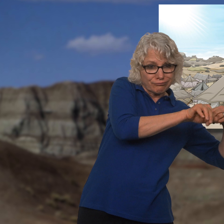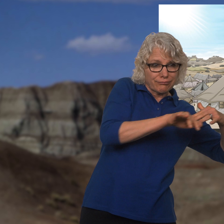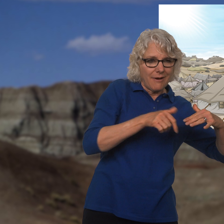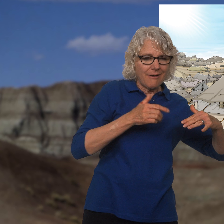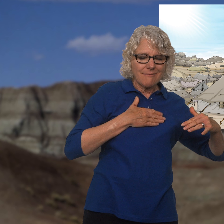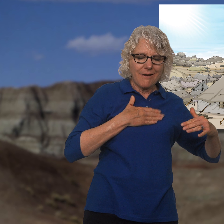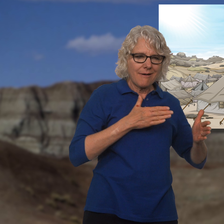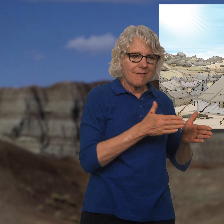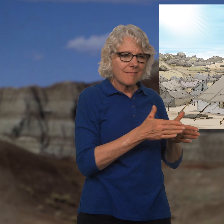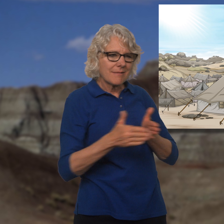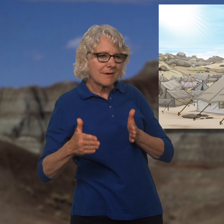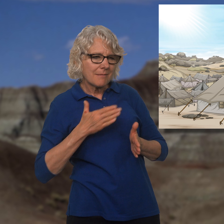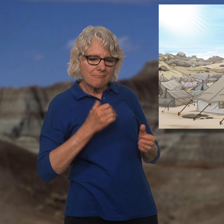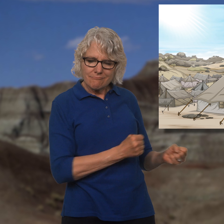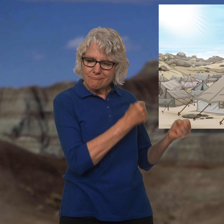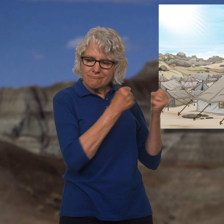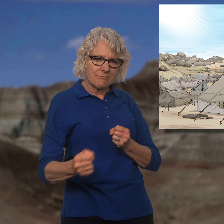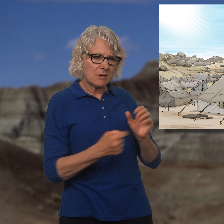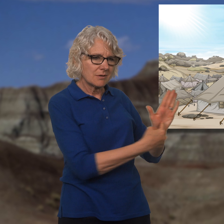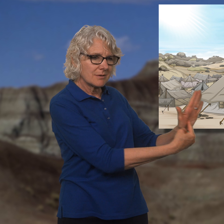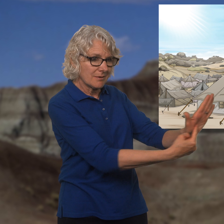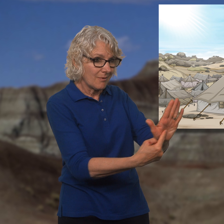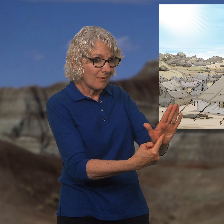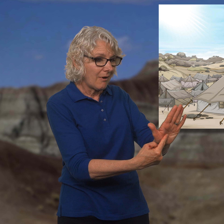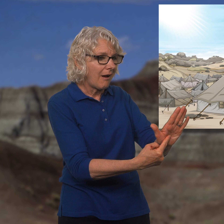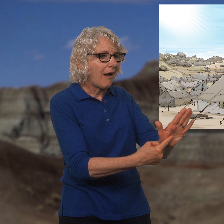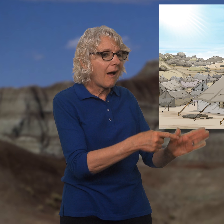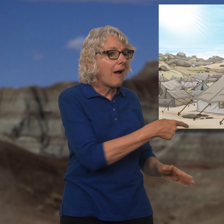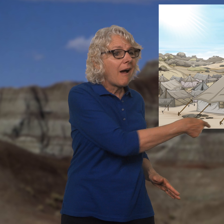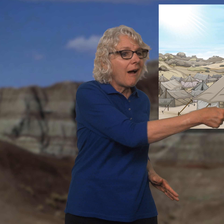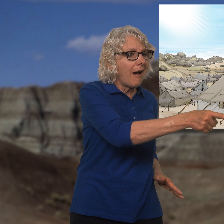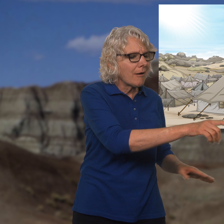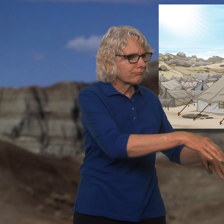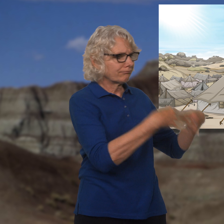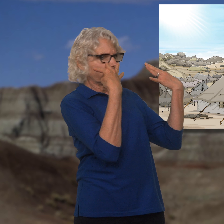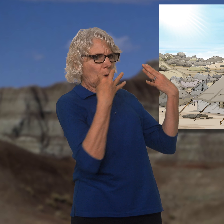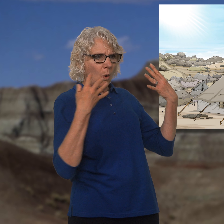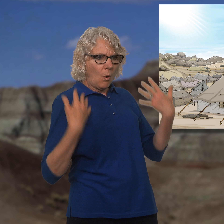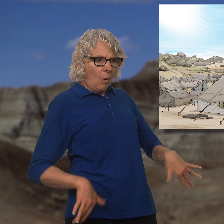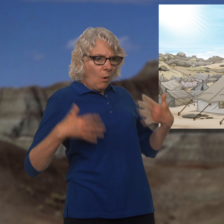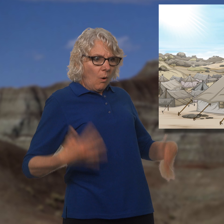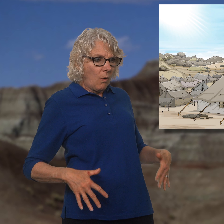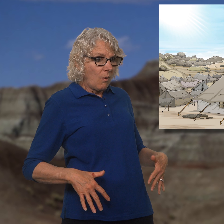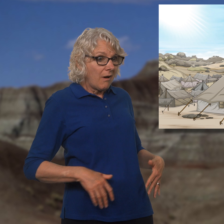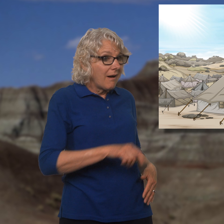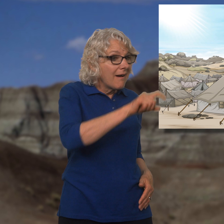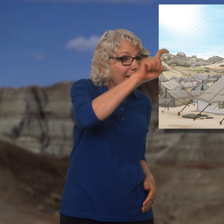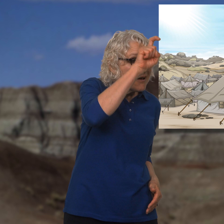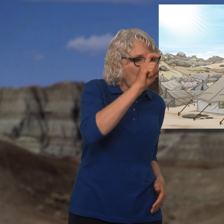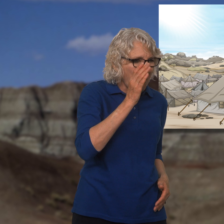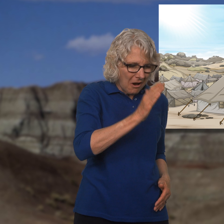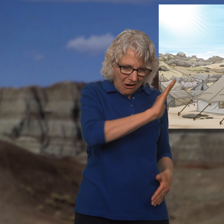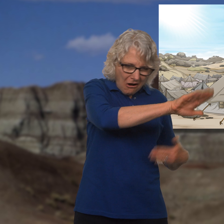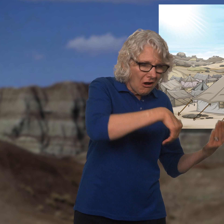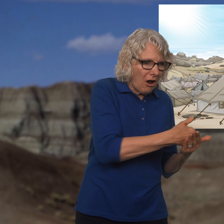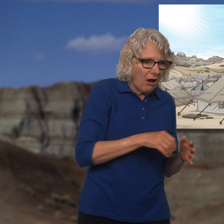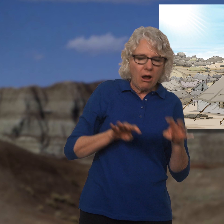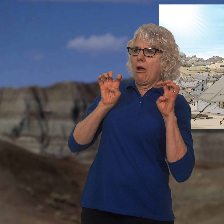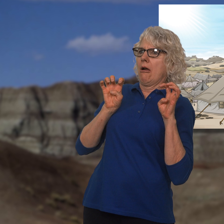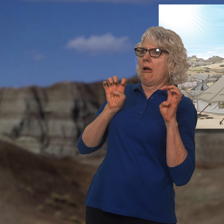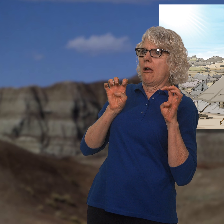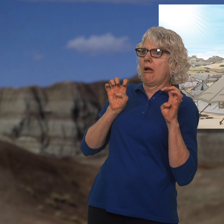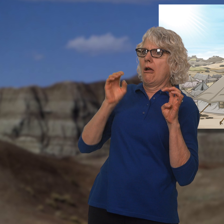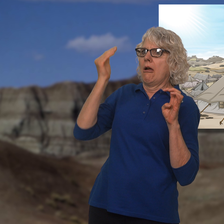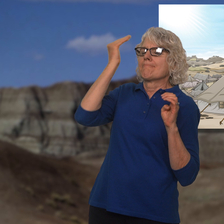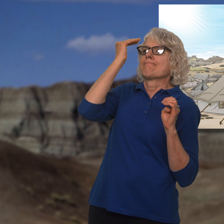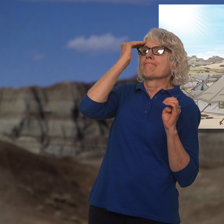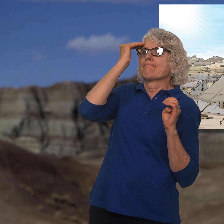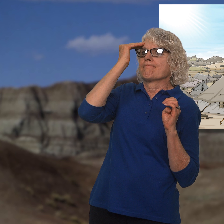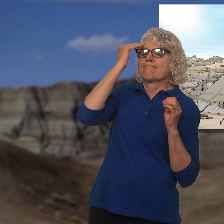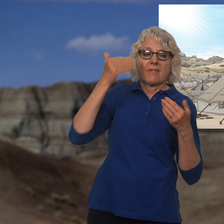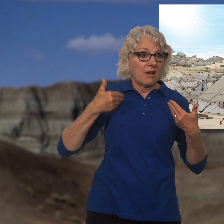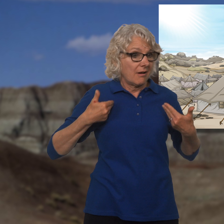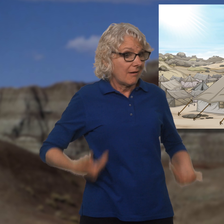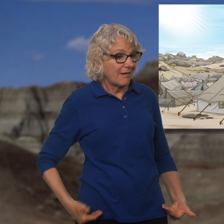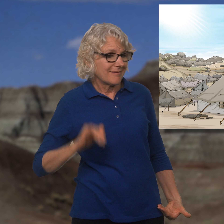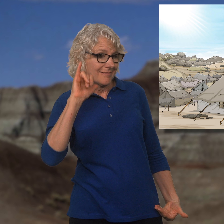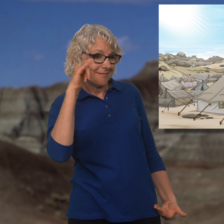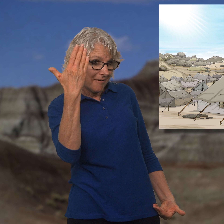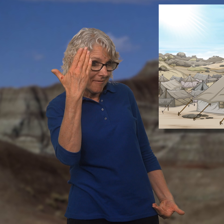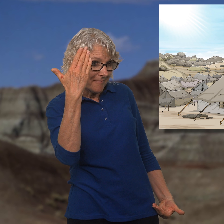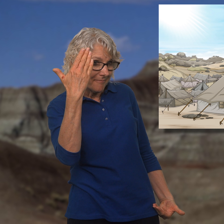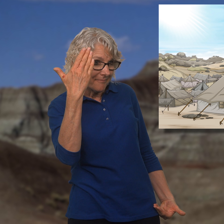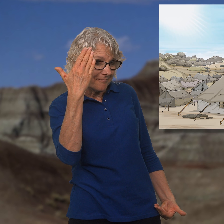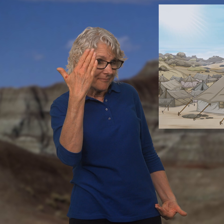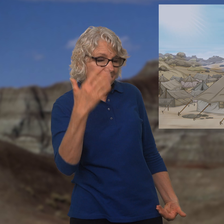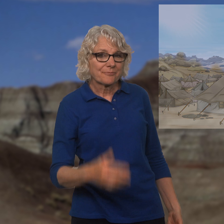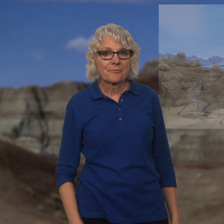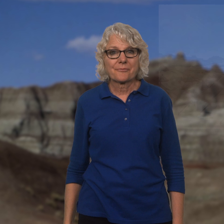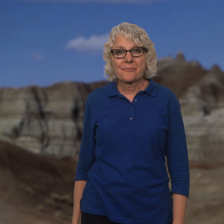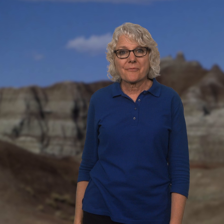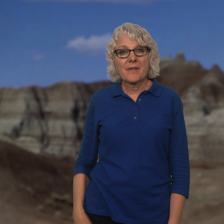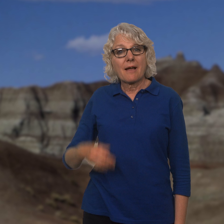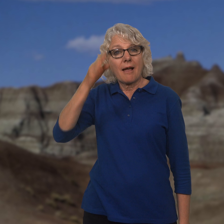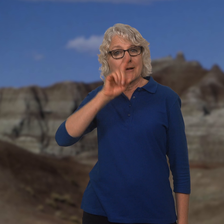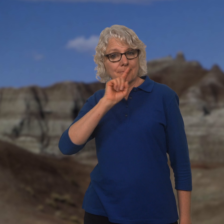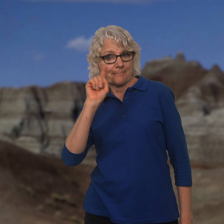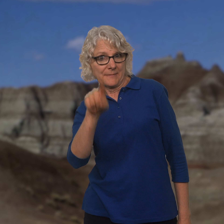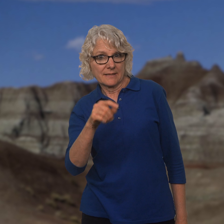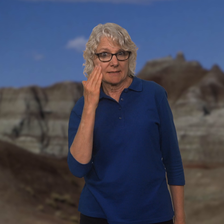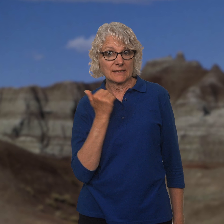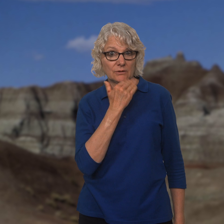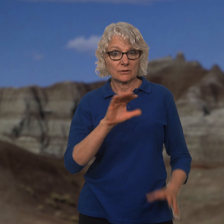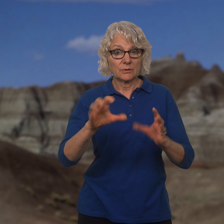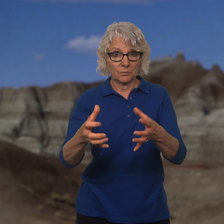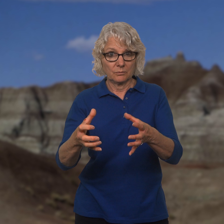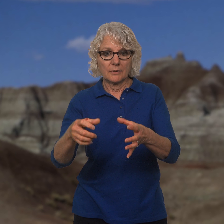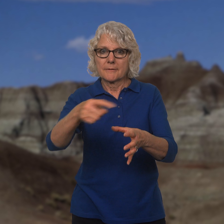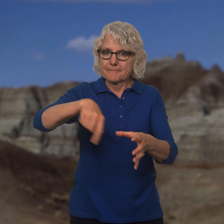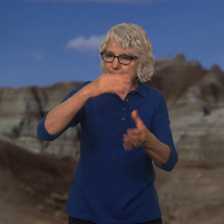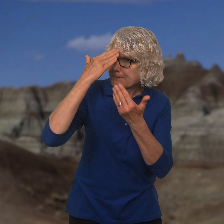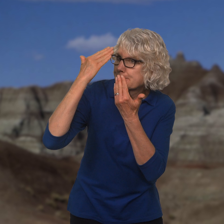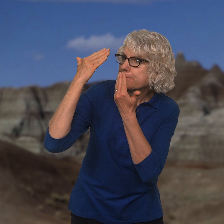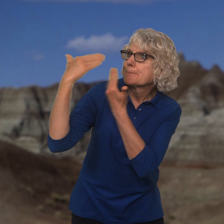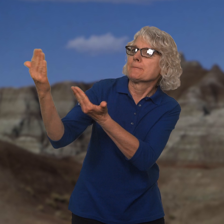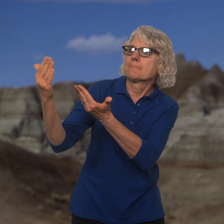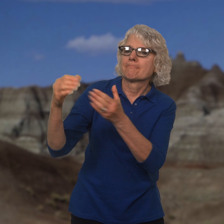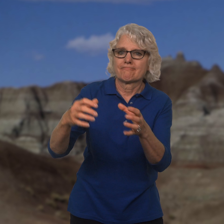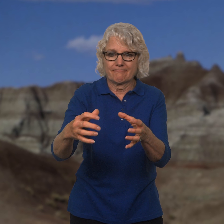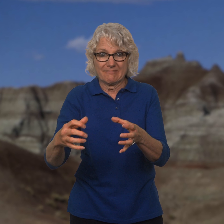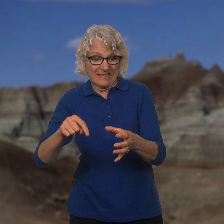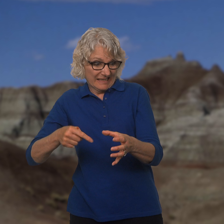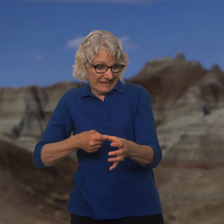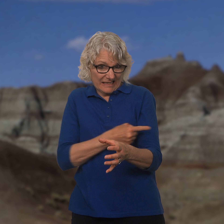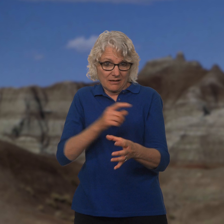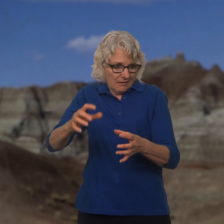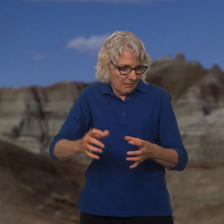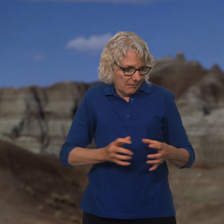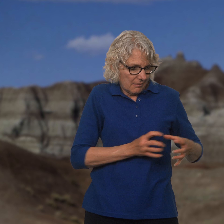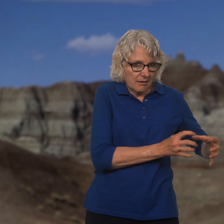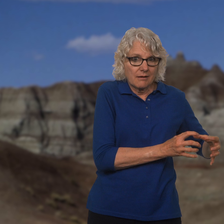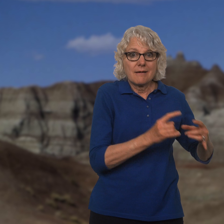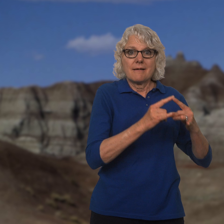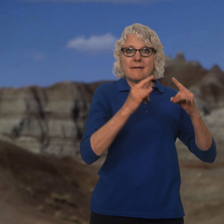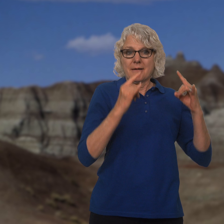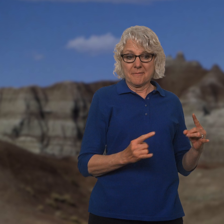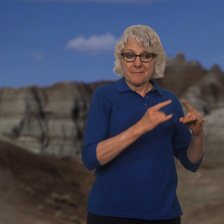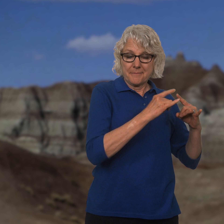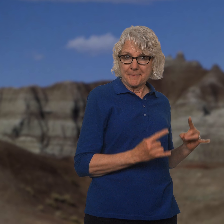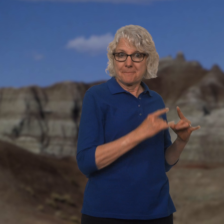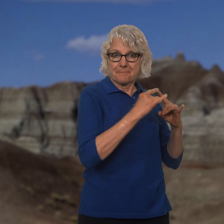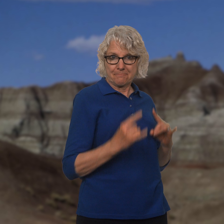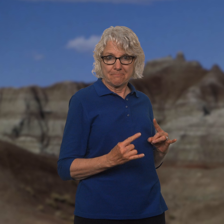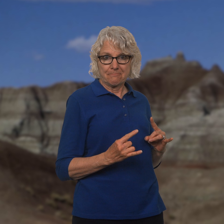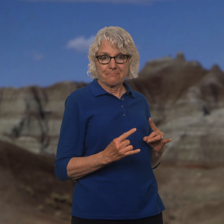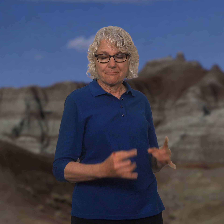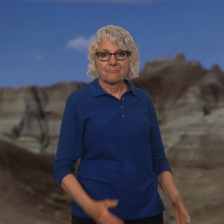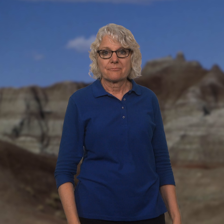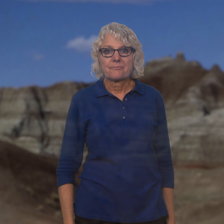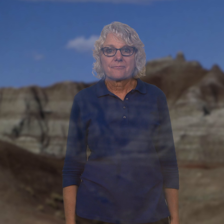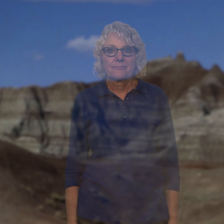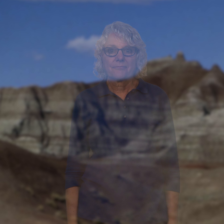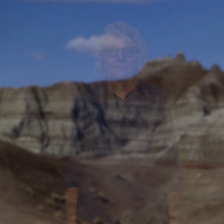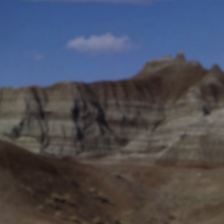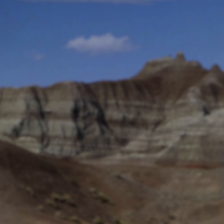But I will gain honor by means of Pharaoh and all his army, and the Egyptians will know that I am the LORD.”